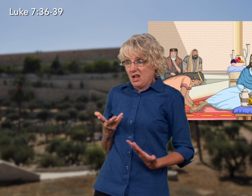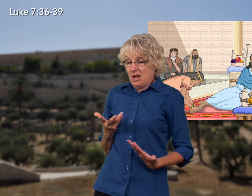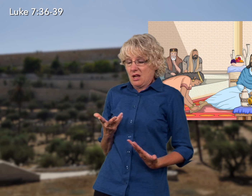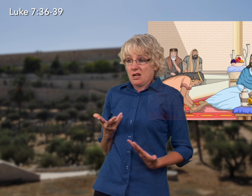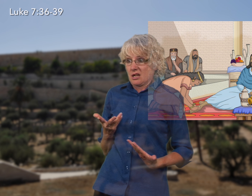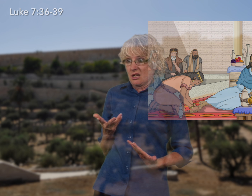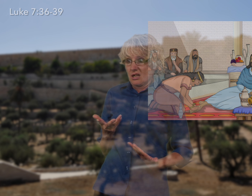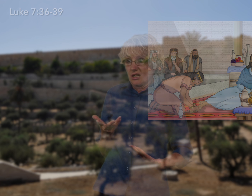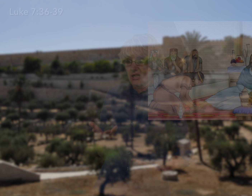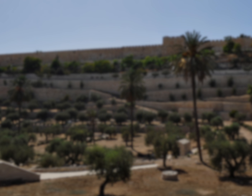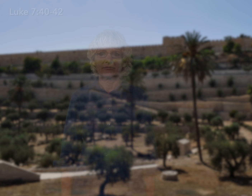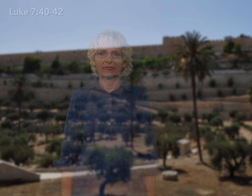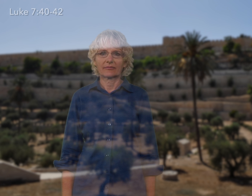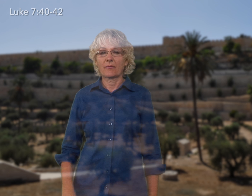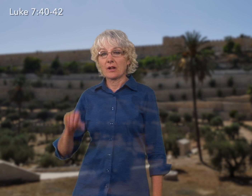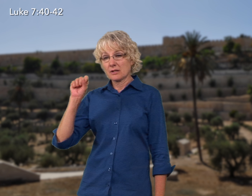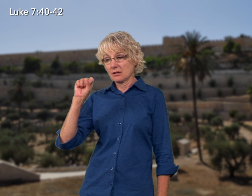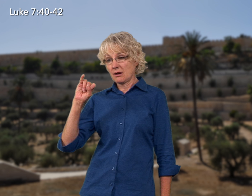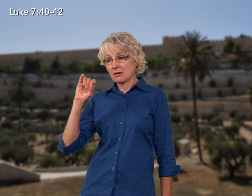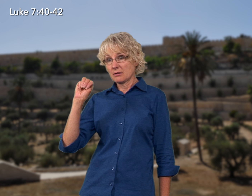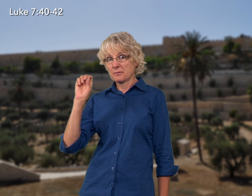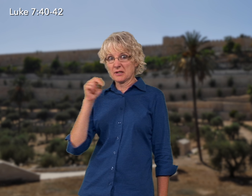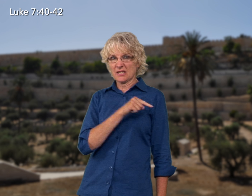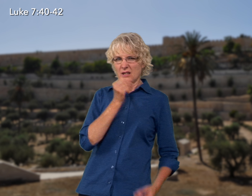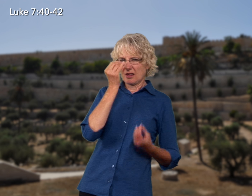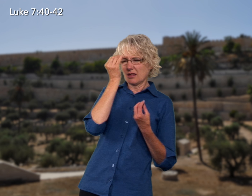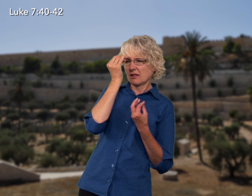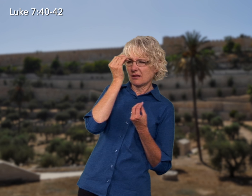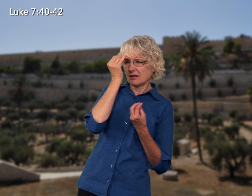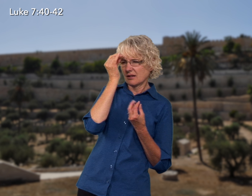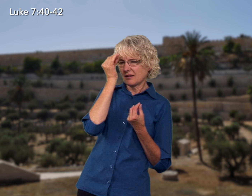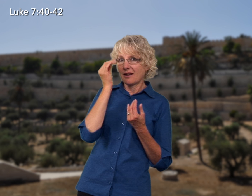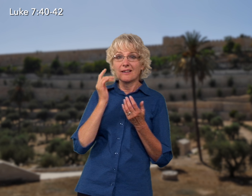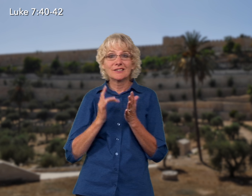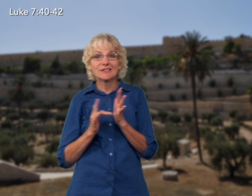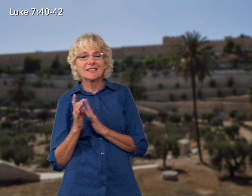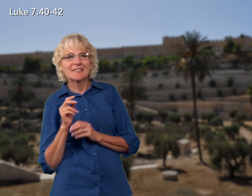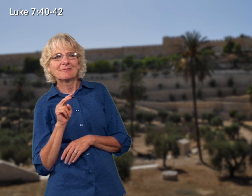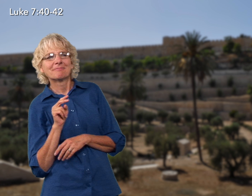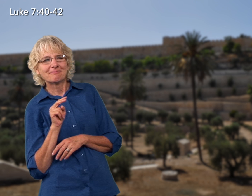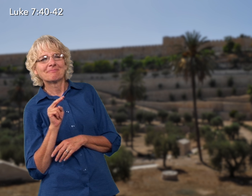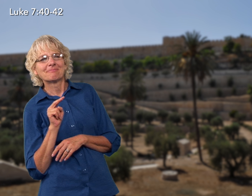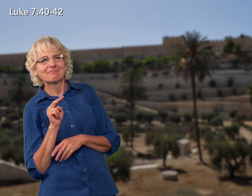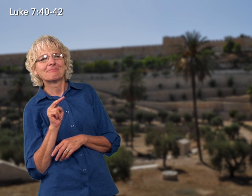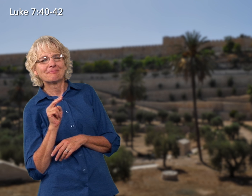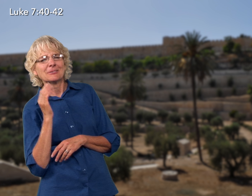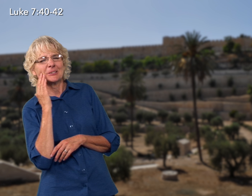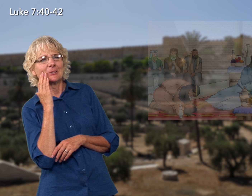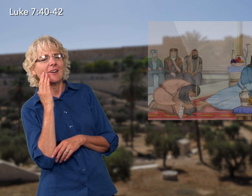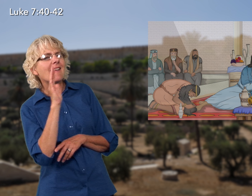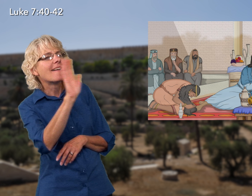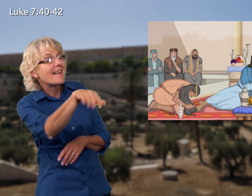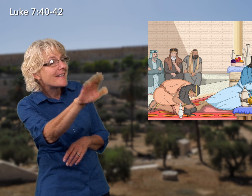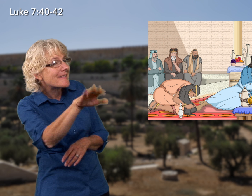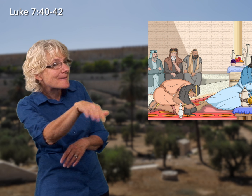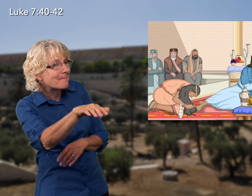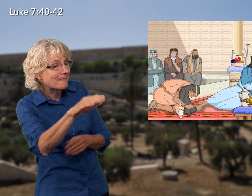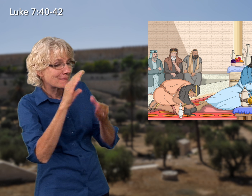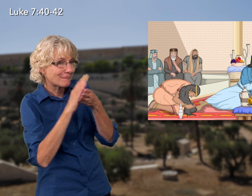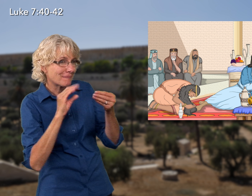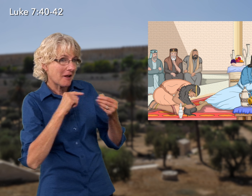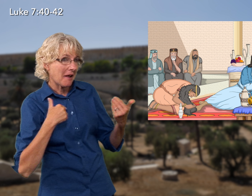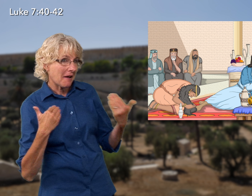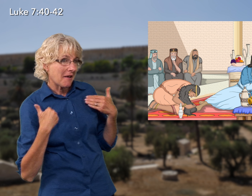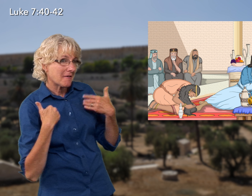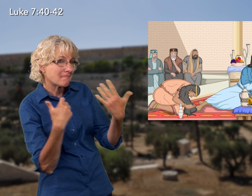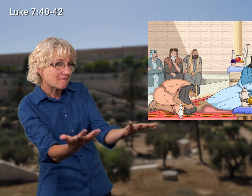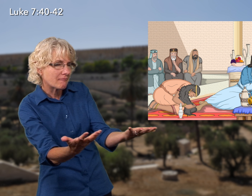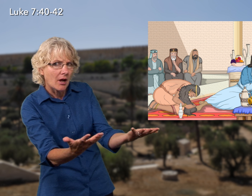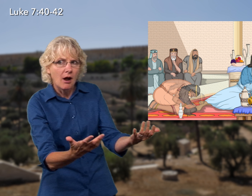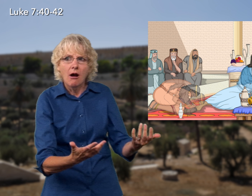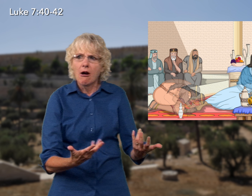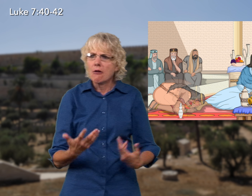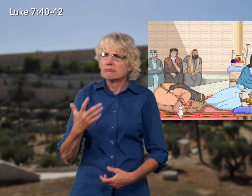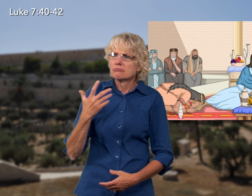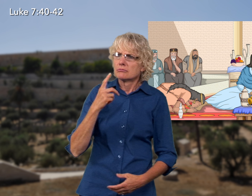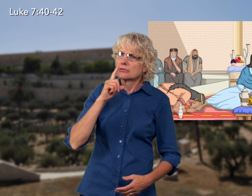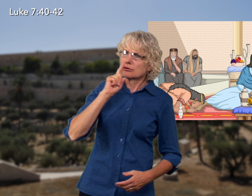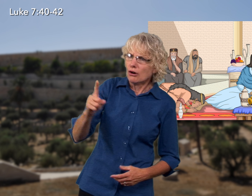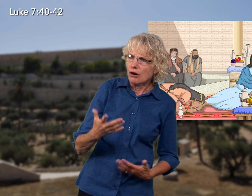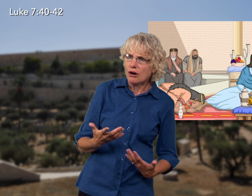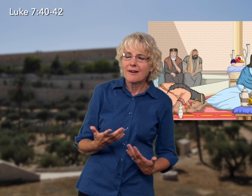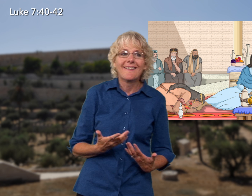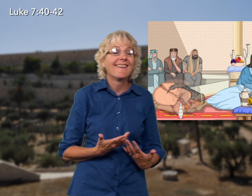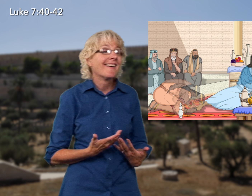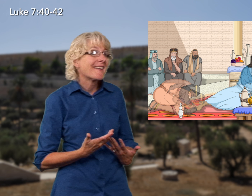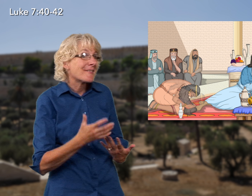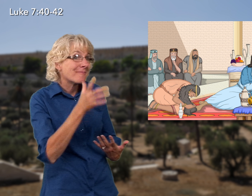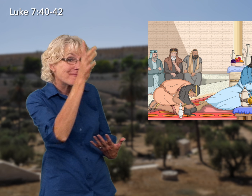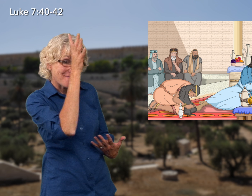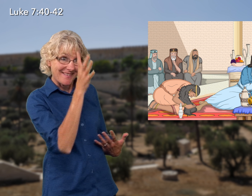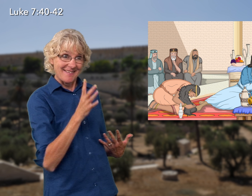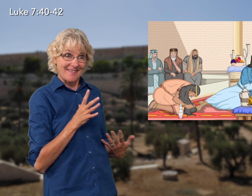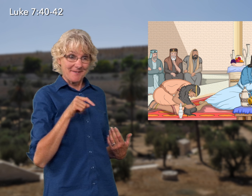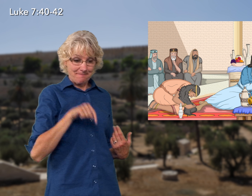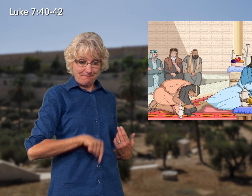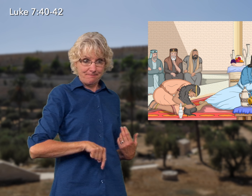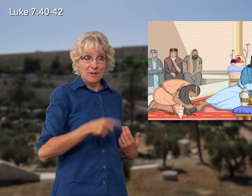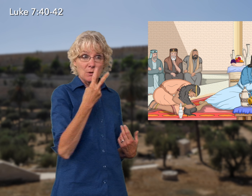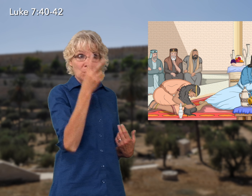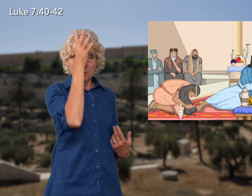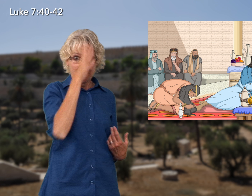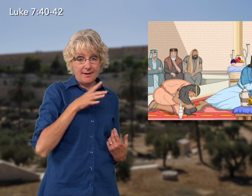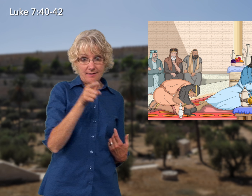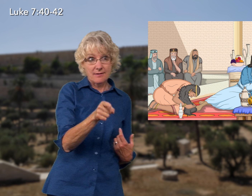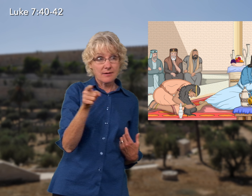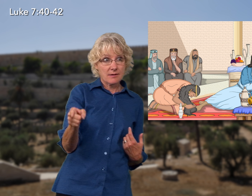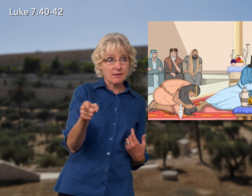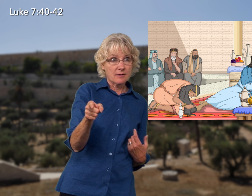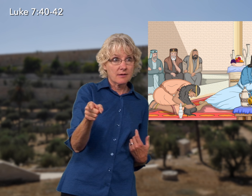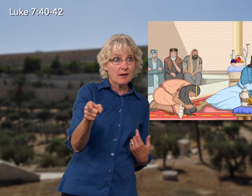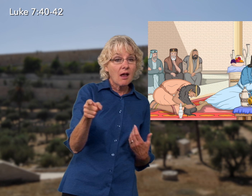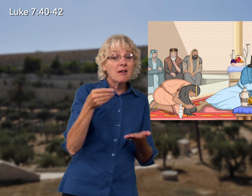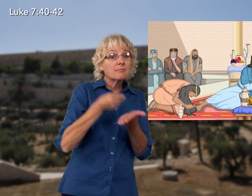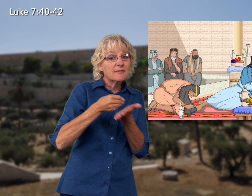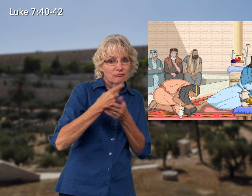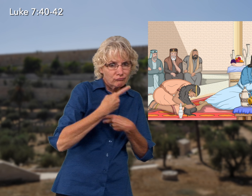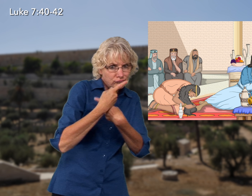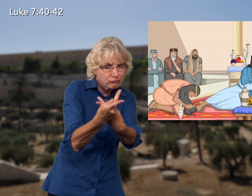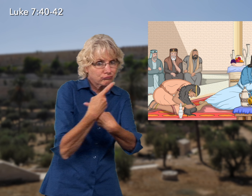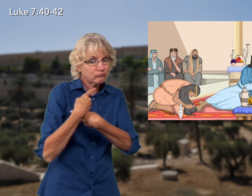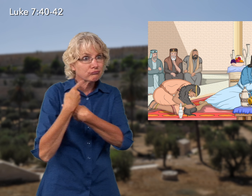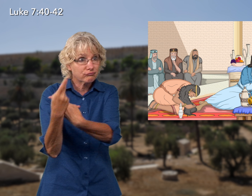But Jesus answered him, “Simon, I have something to tell you.”